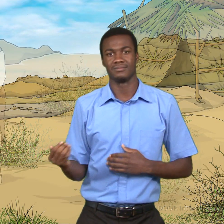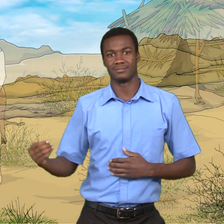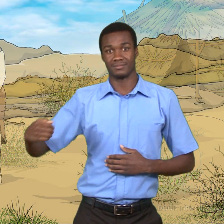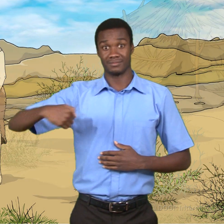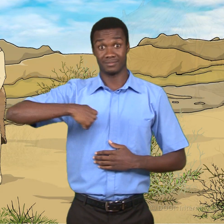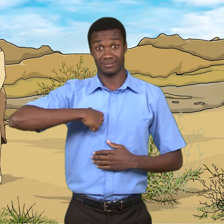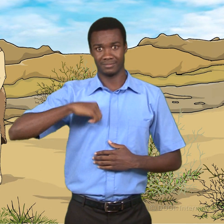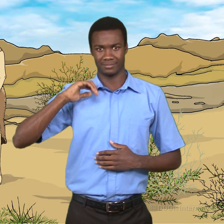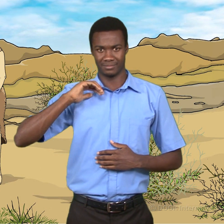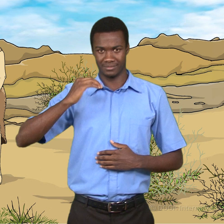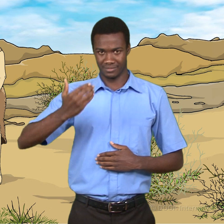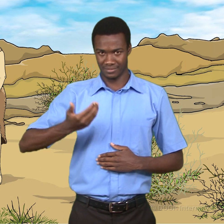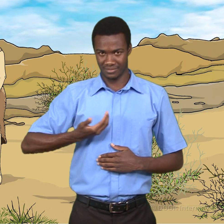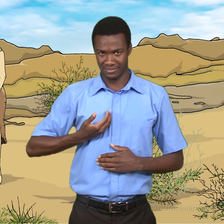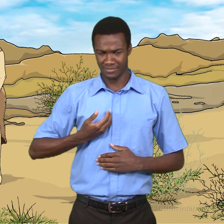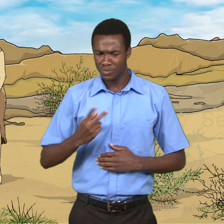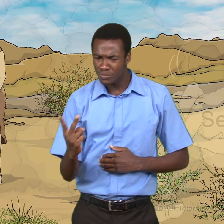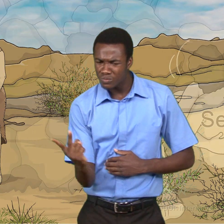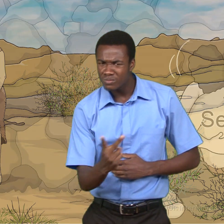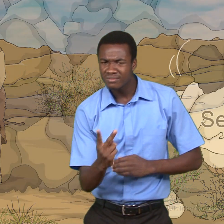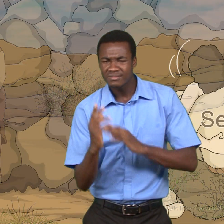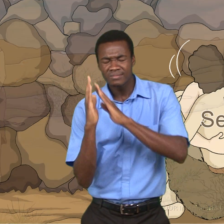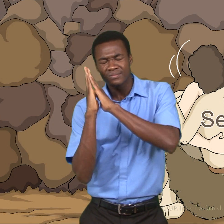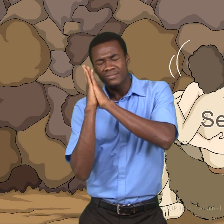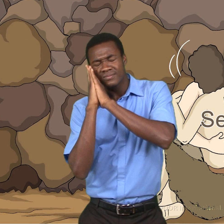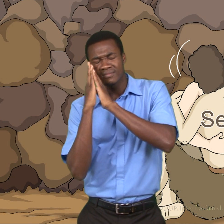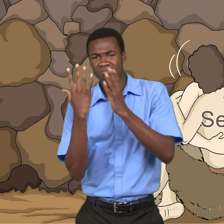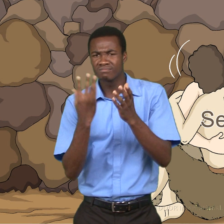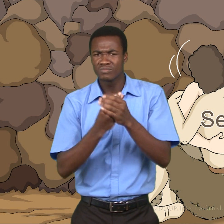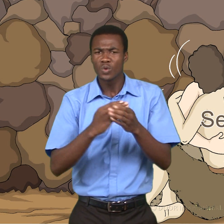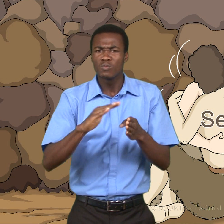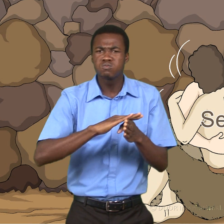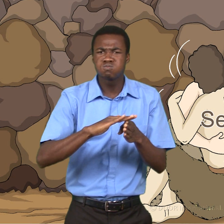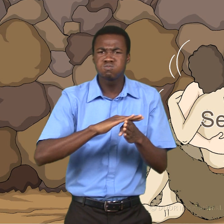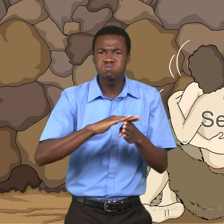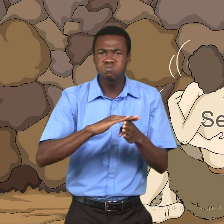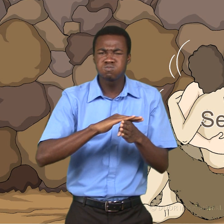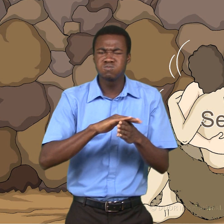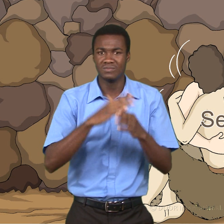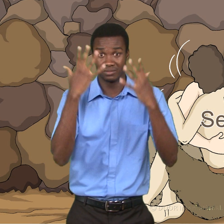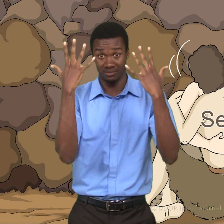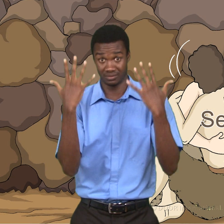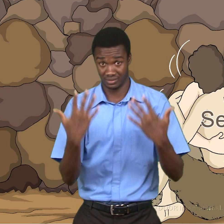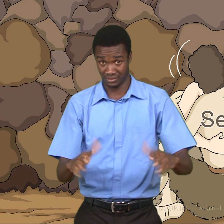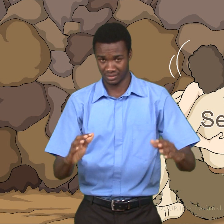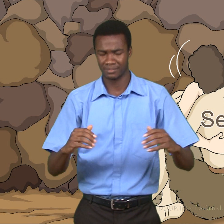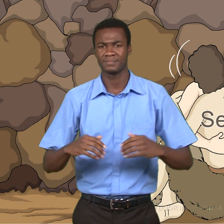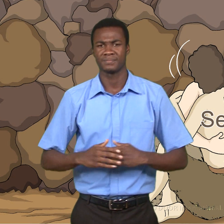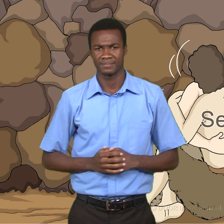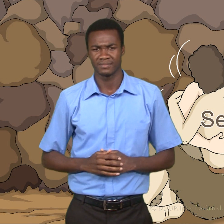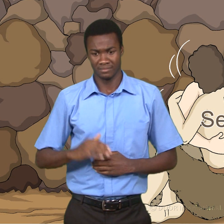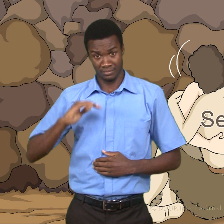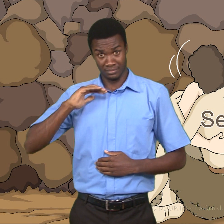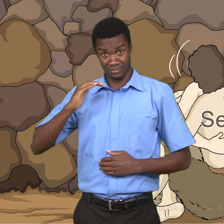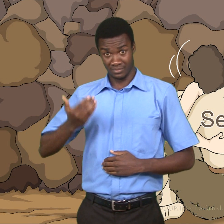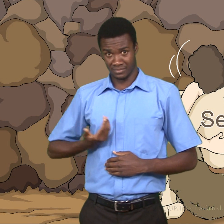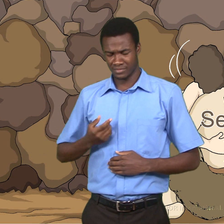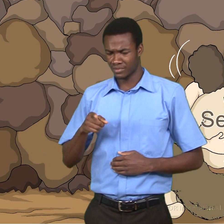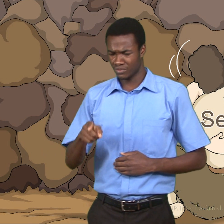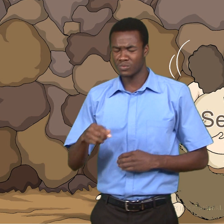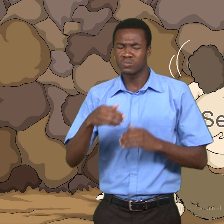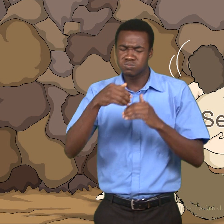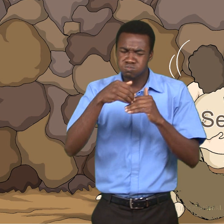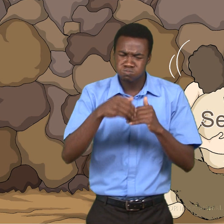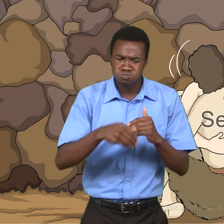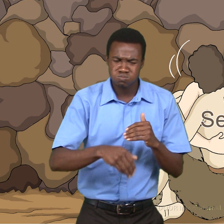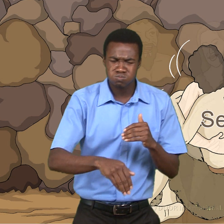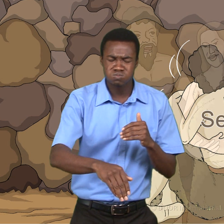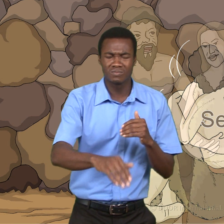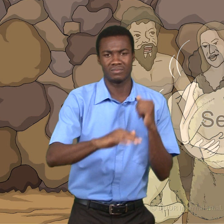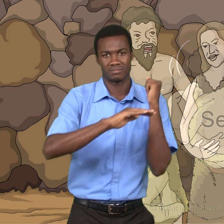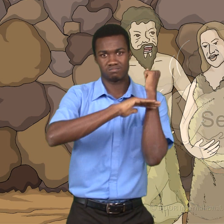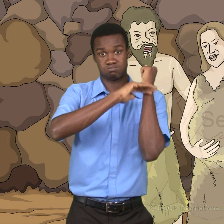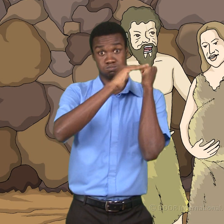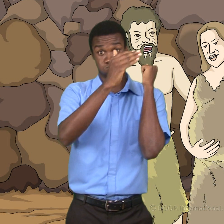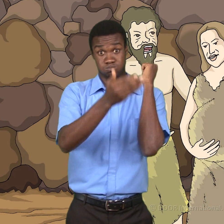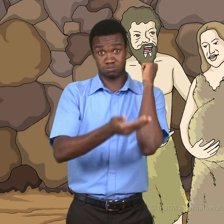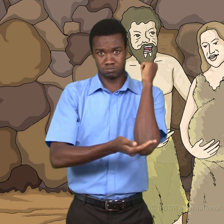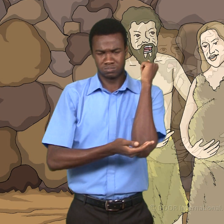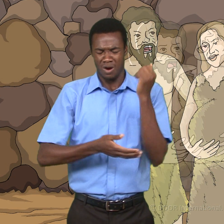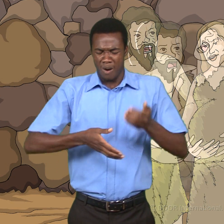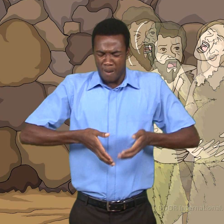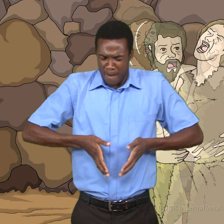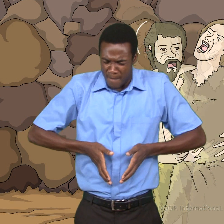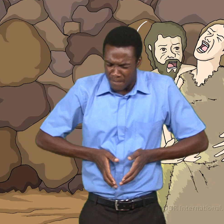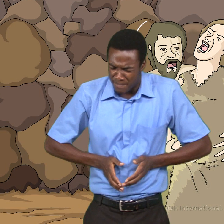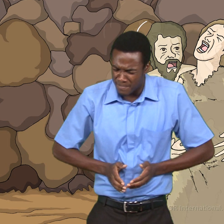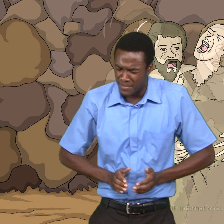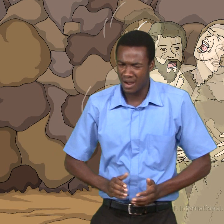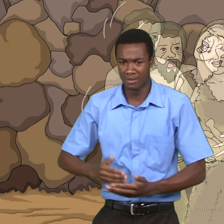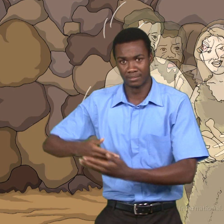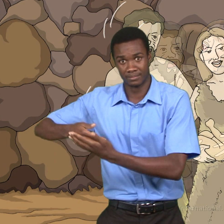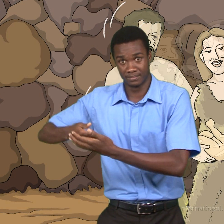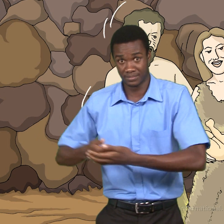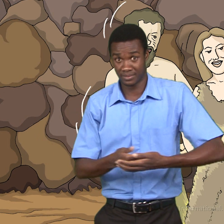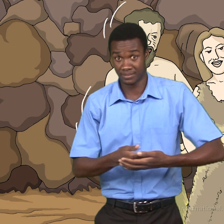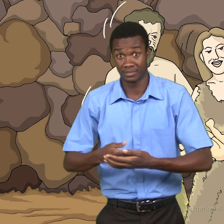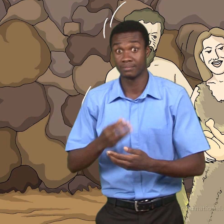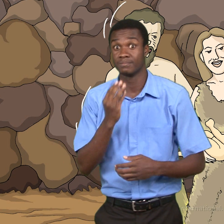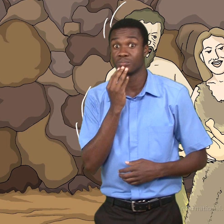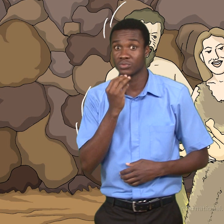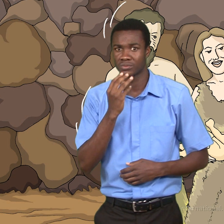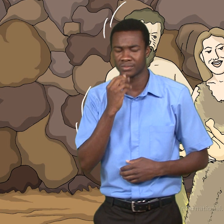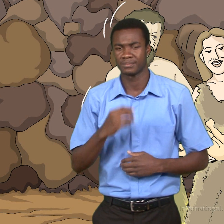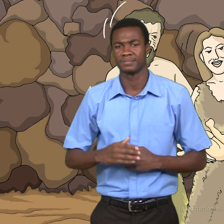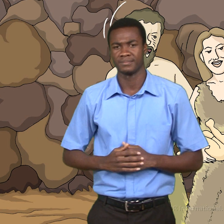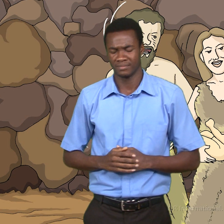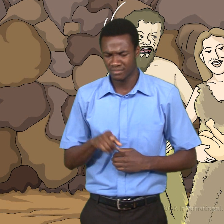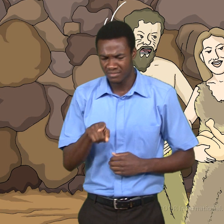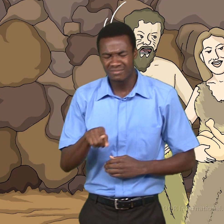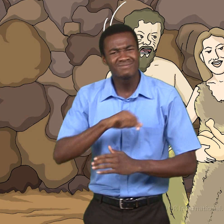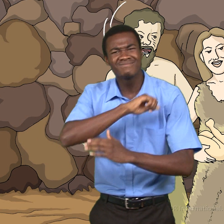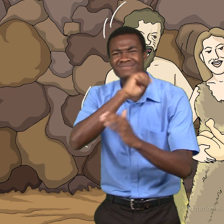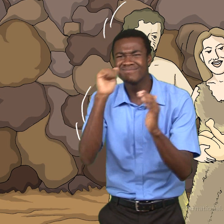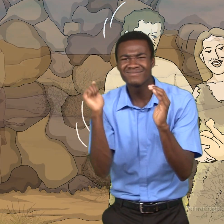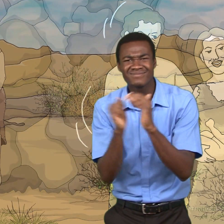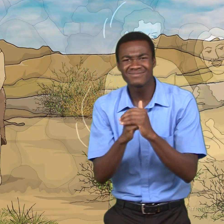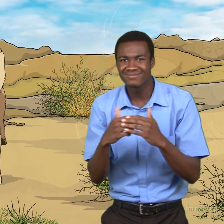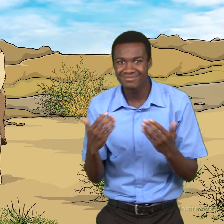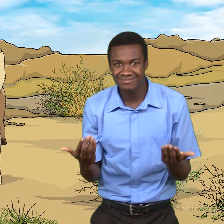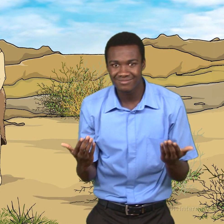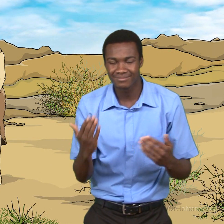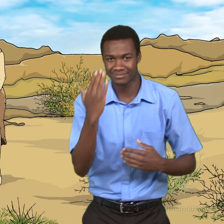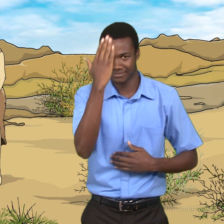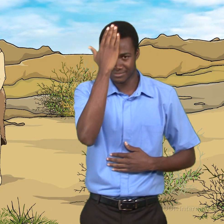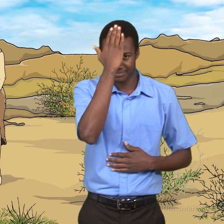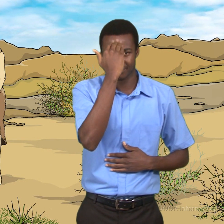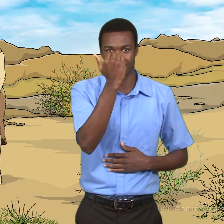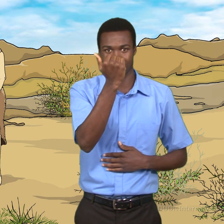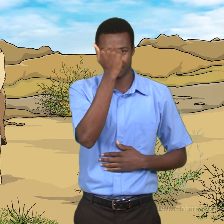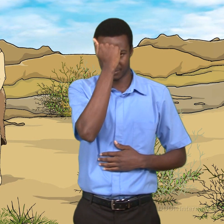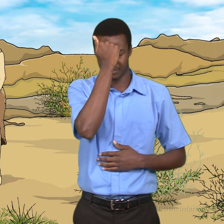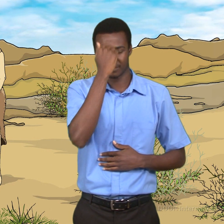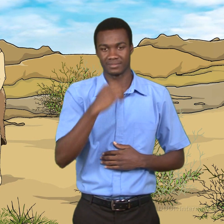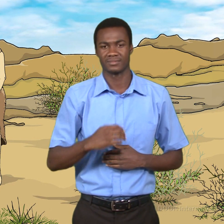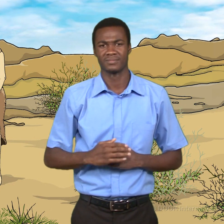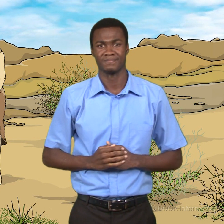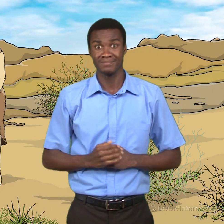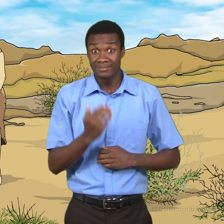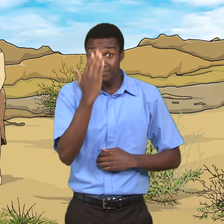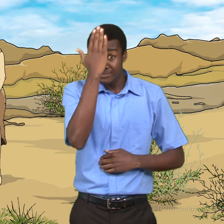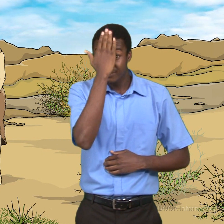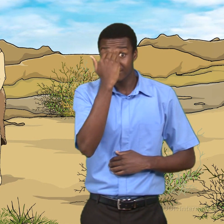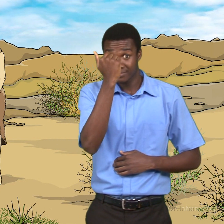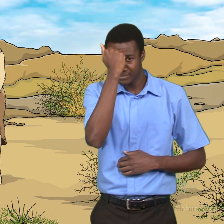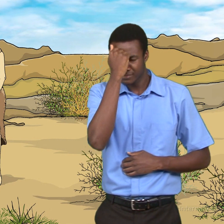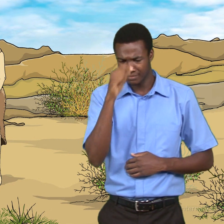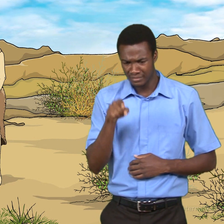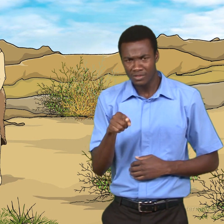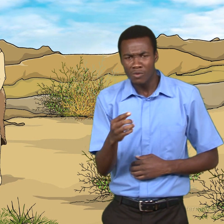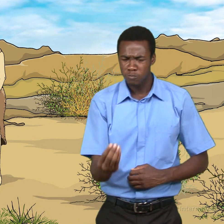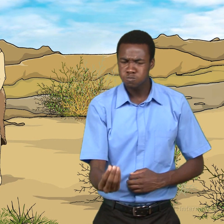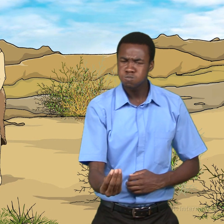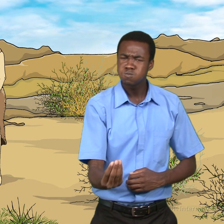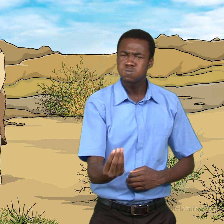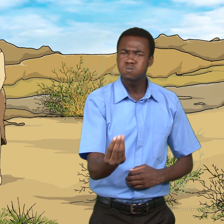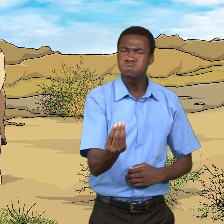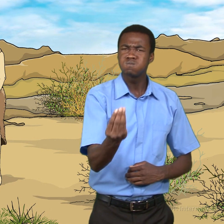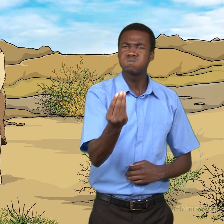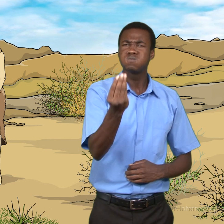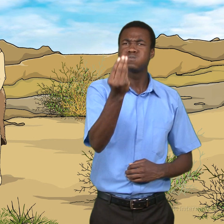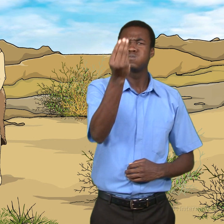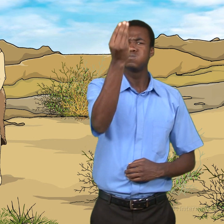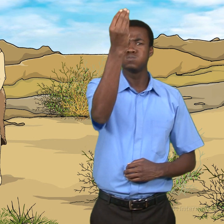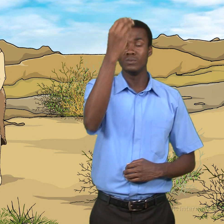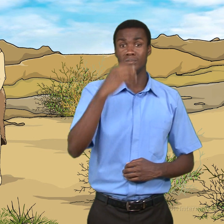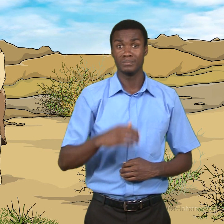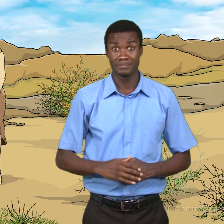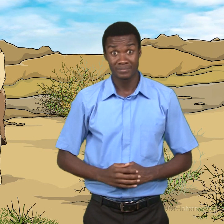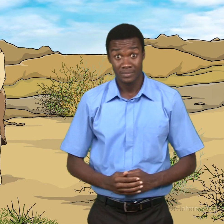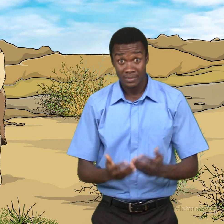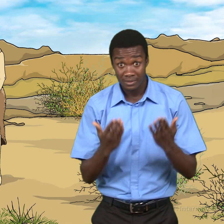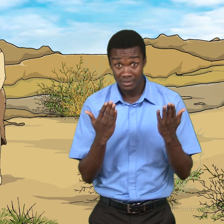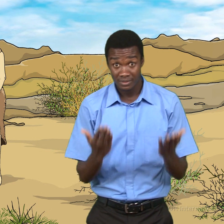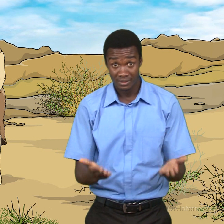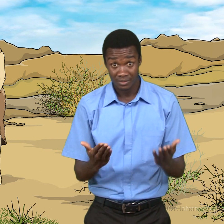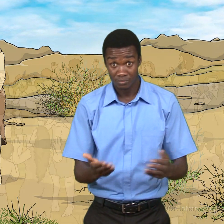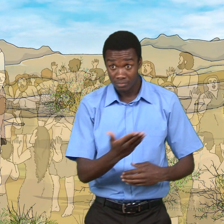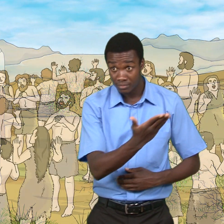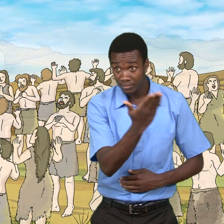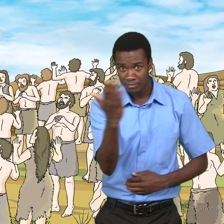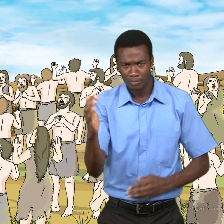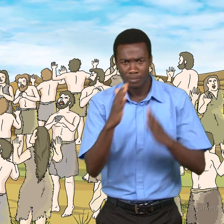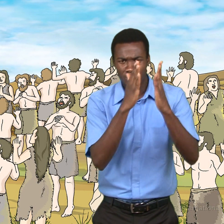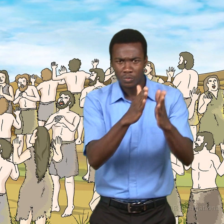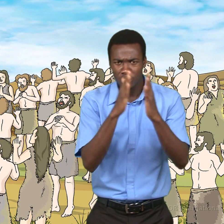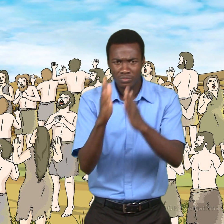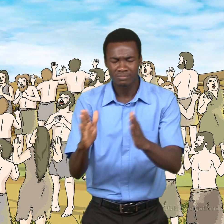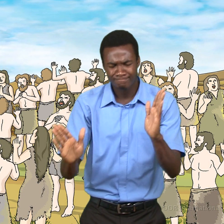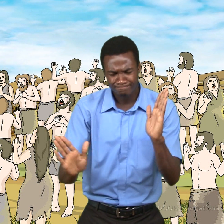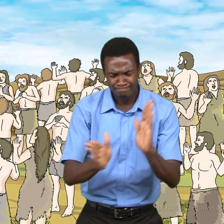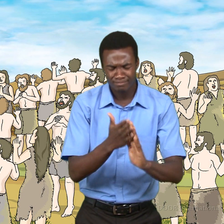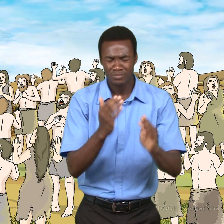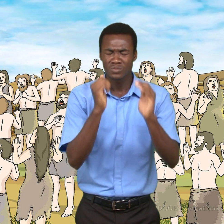And to Seth also a son was born, and he called him Enosh.